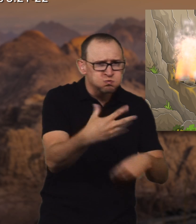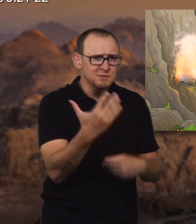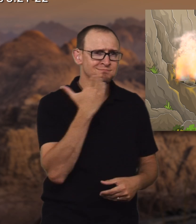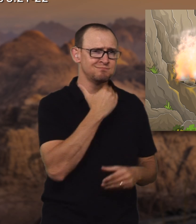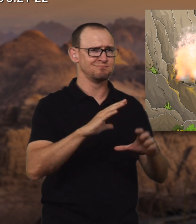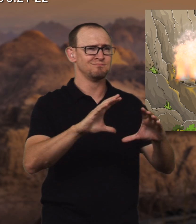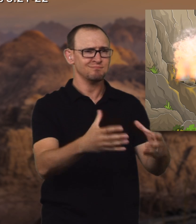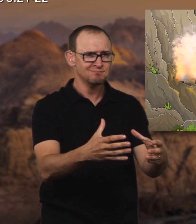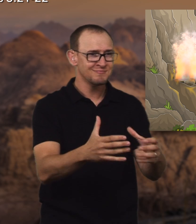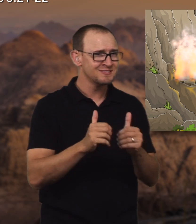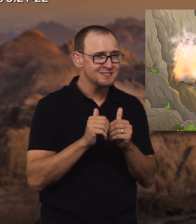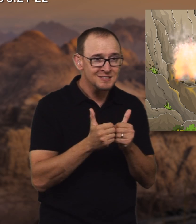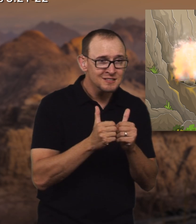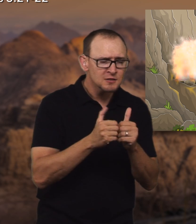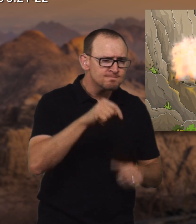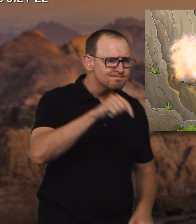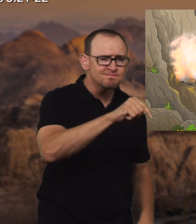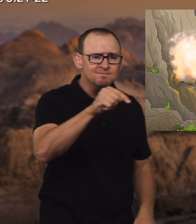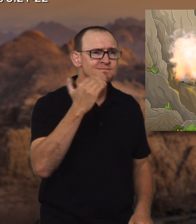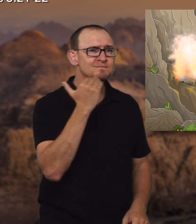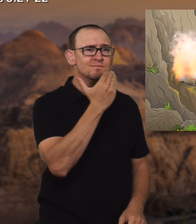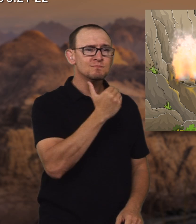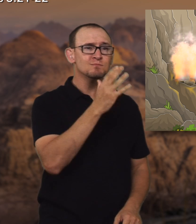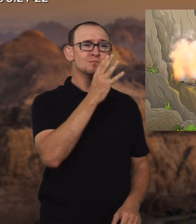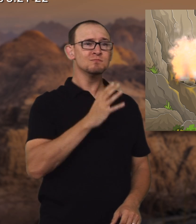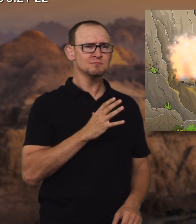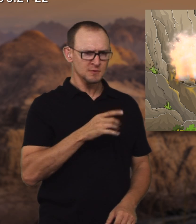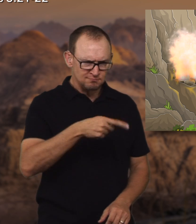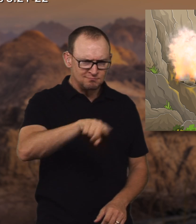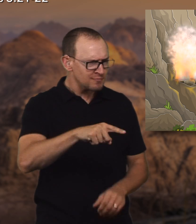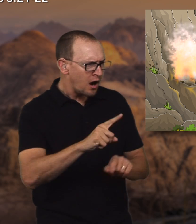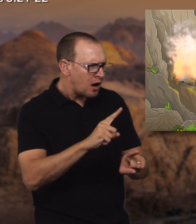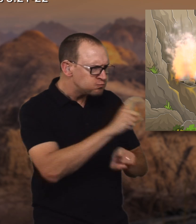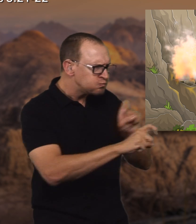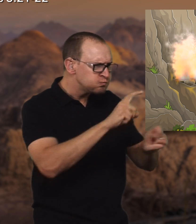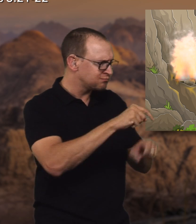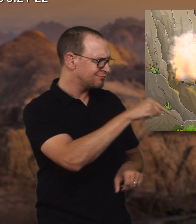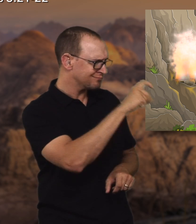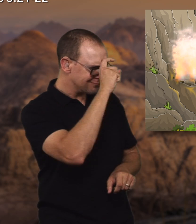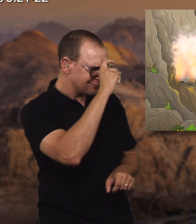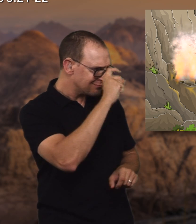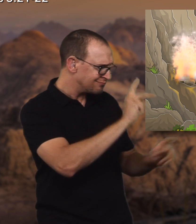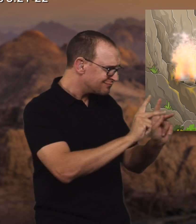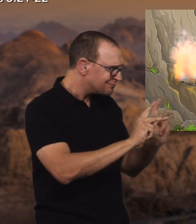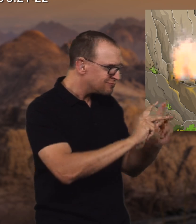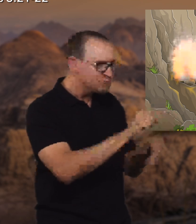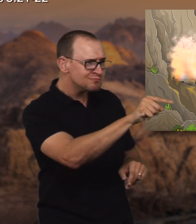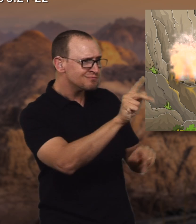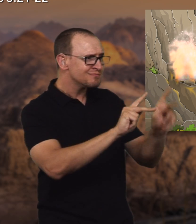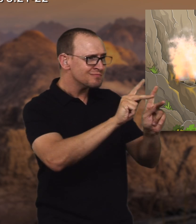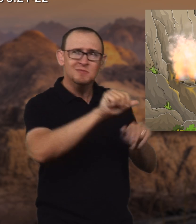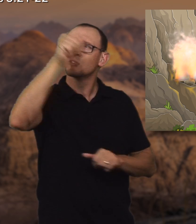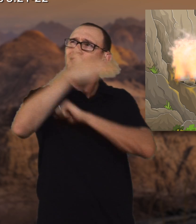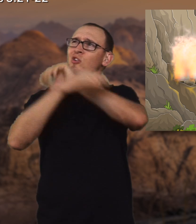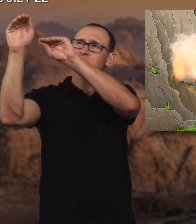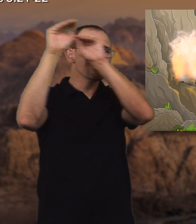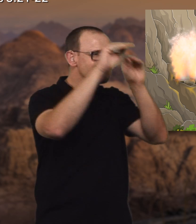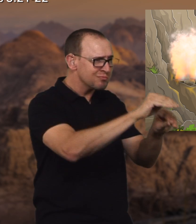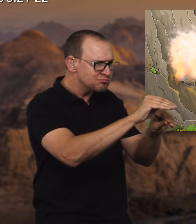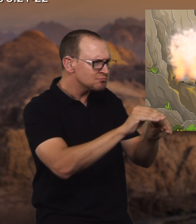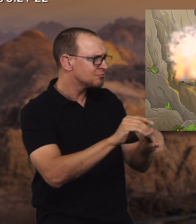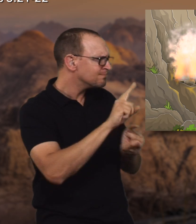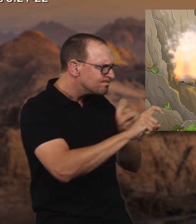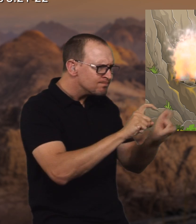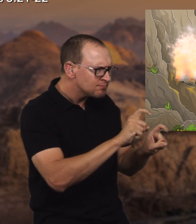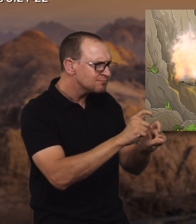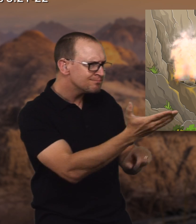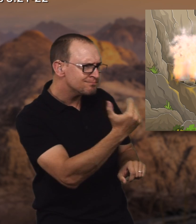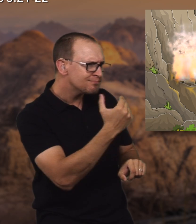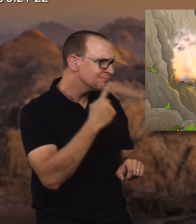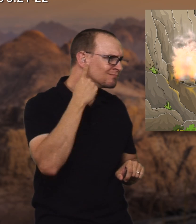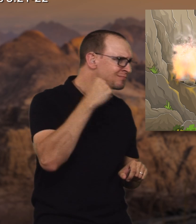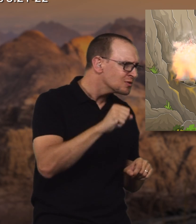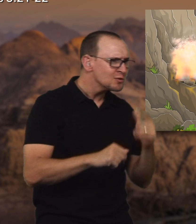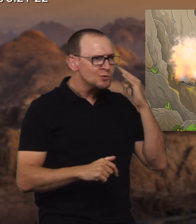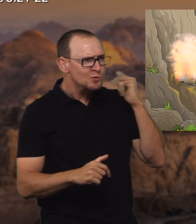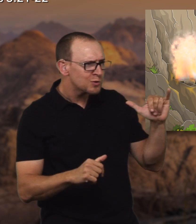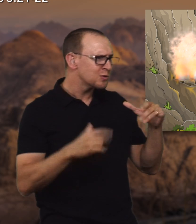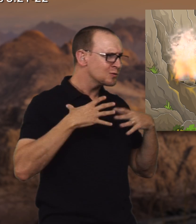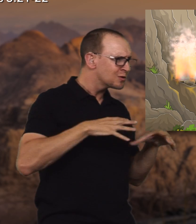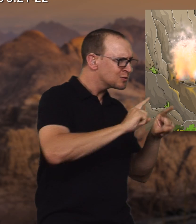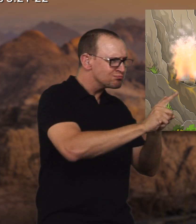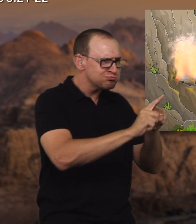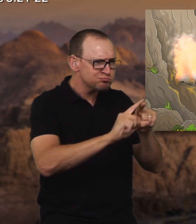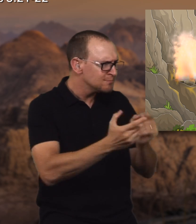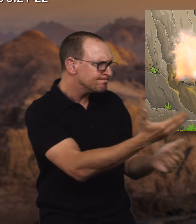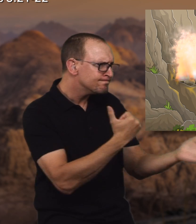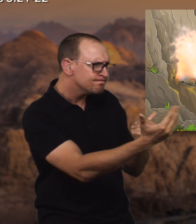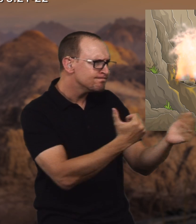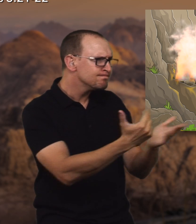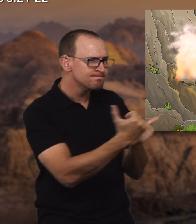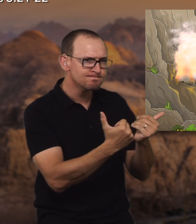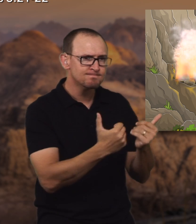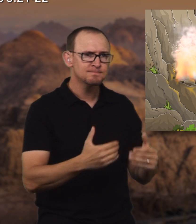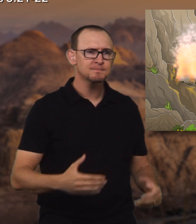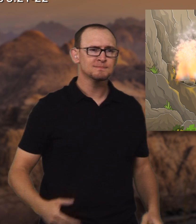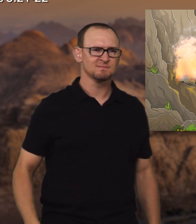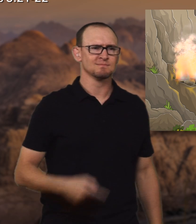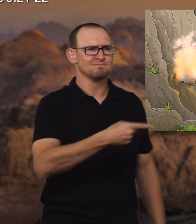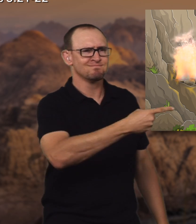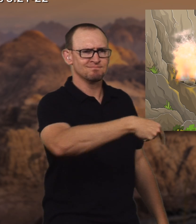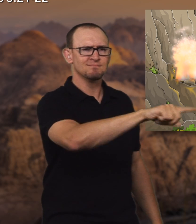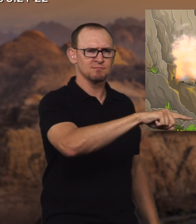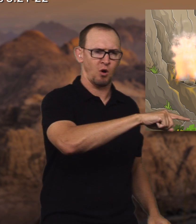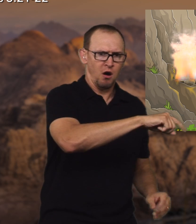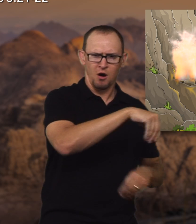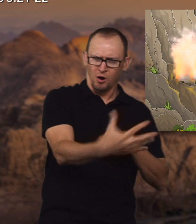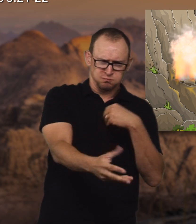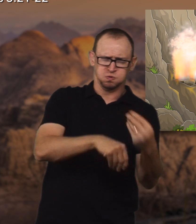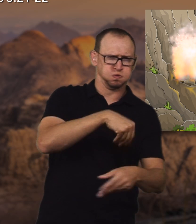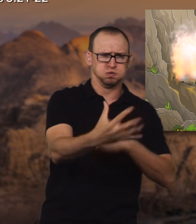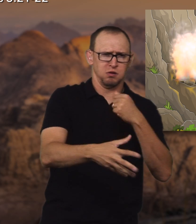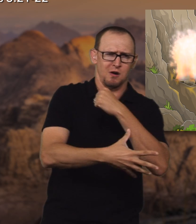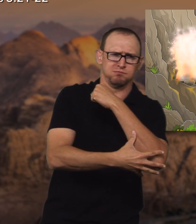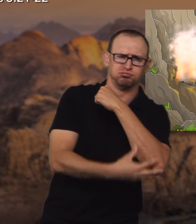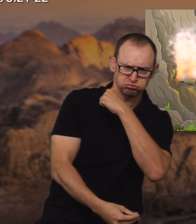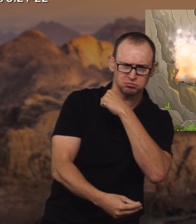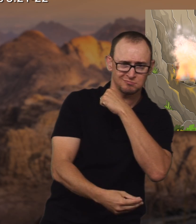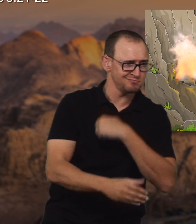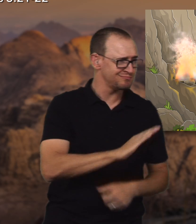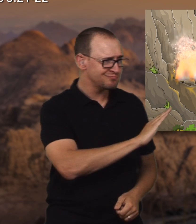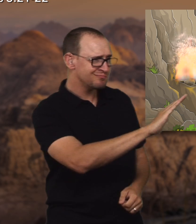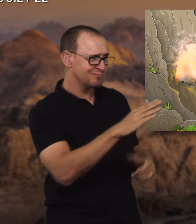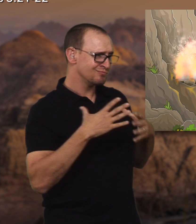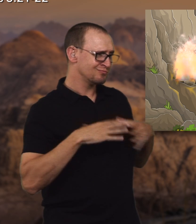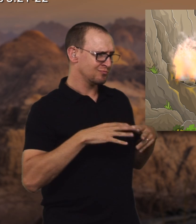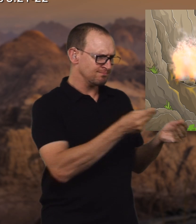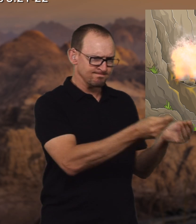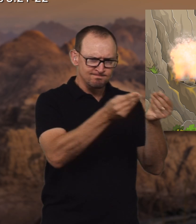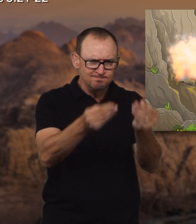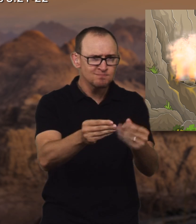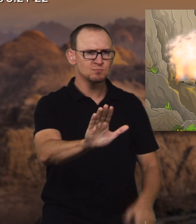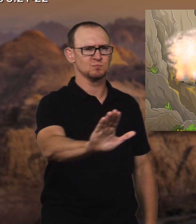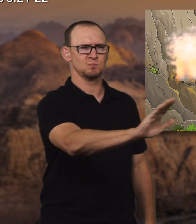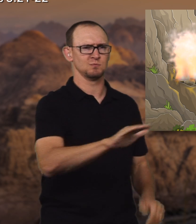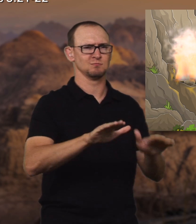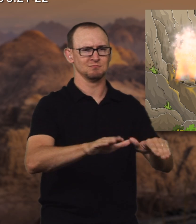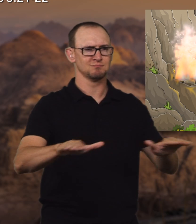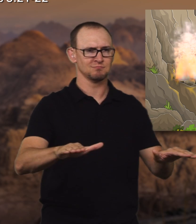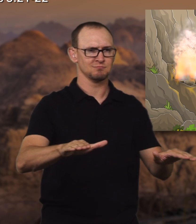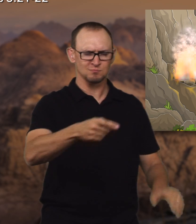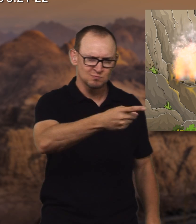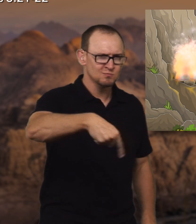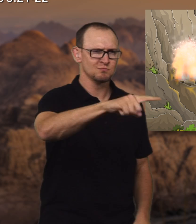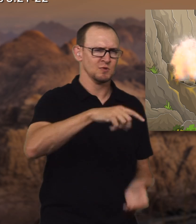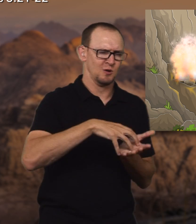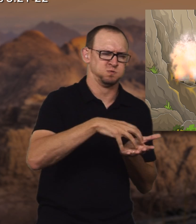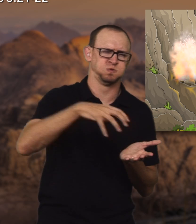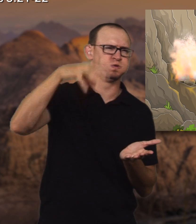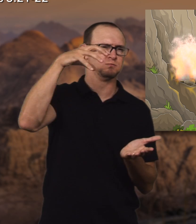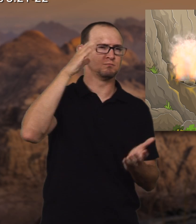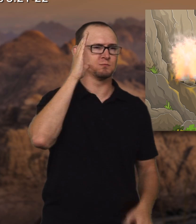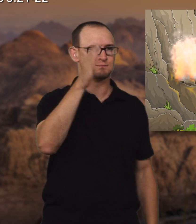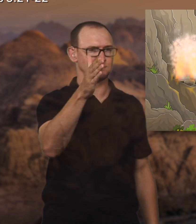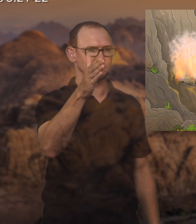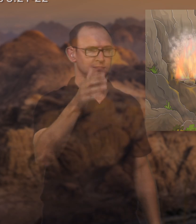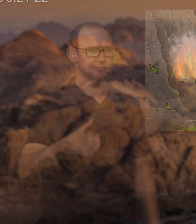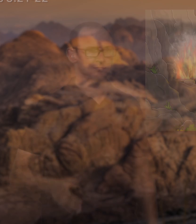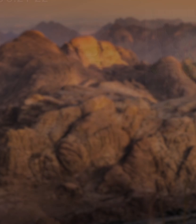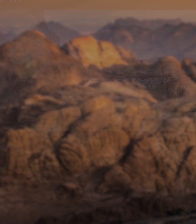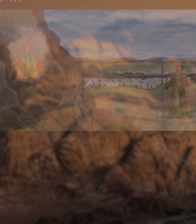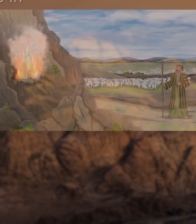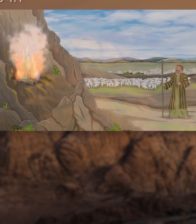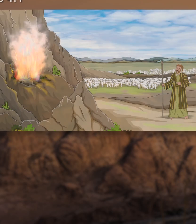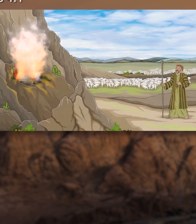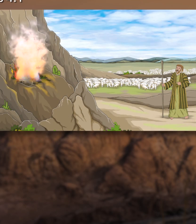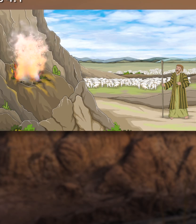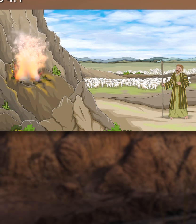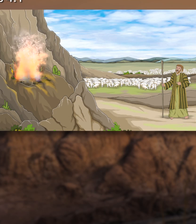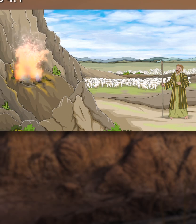Every woman shall ask her neighbor and any woman staying in her house for silver and gold jewelry and clothing, and you will put them on your sons and daughters.